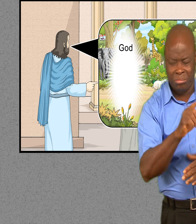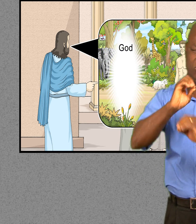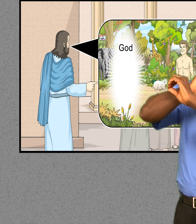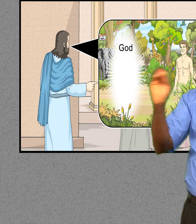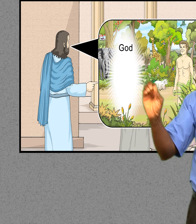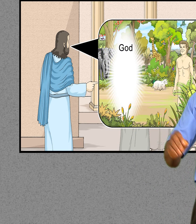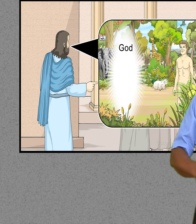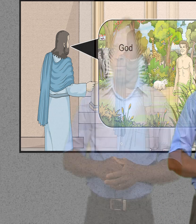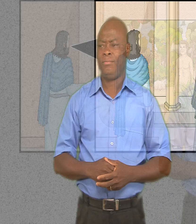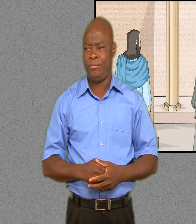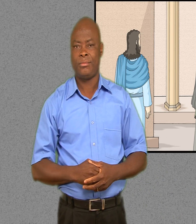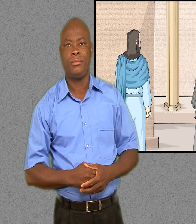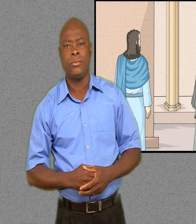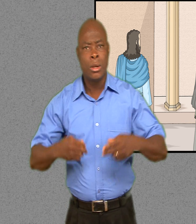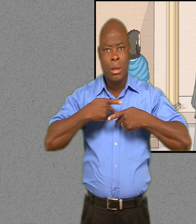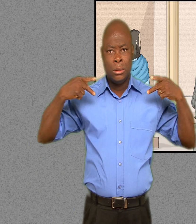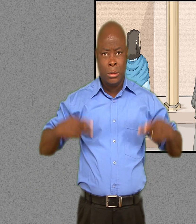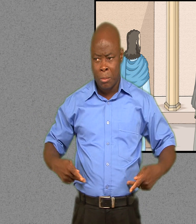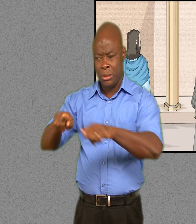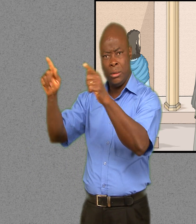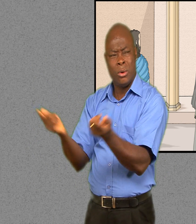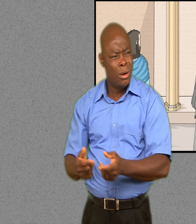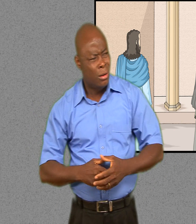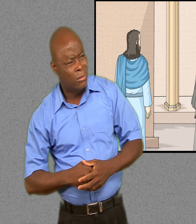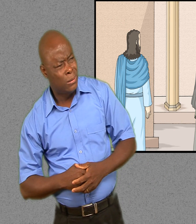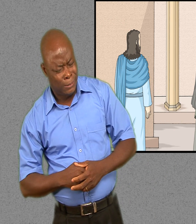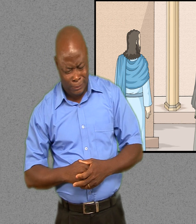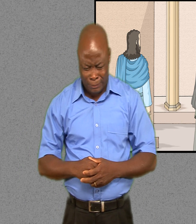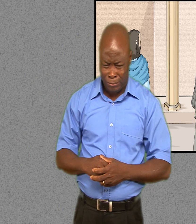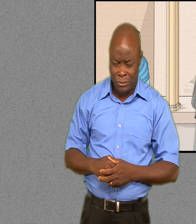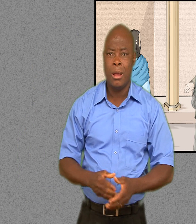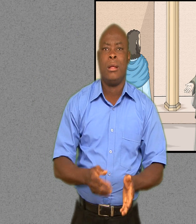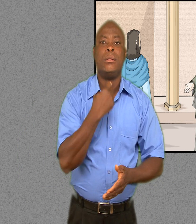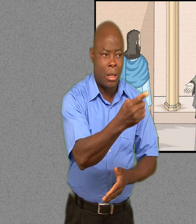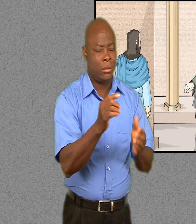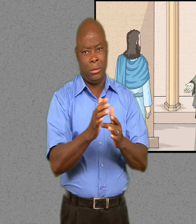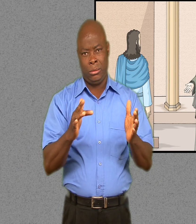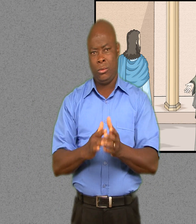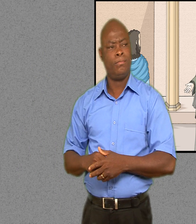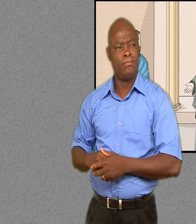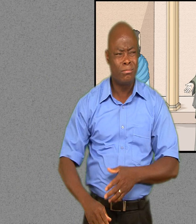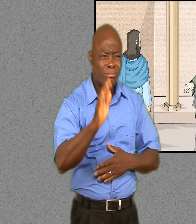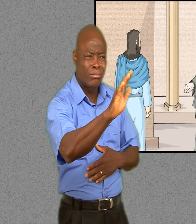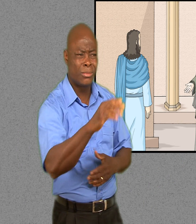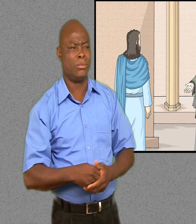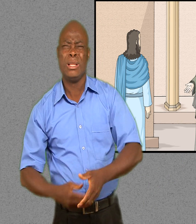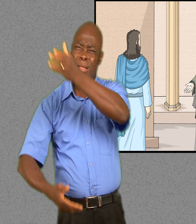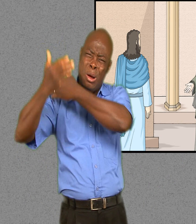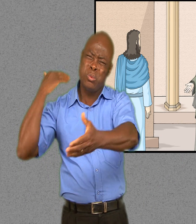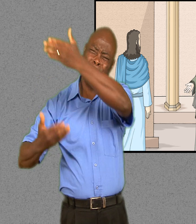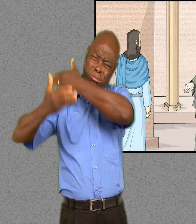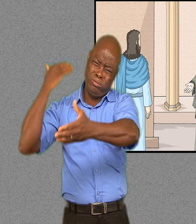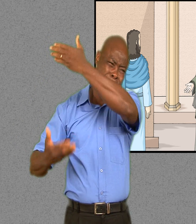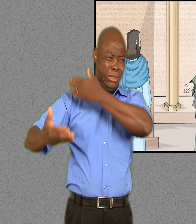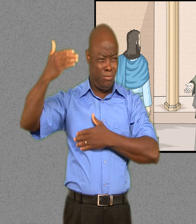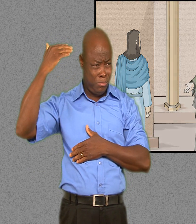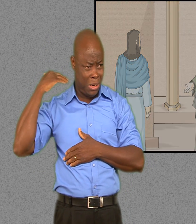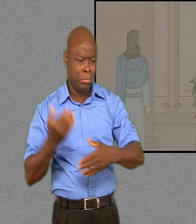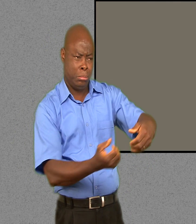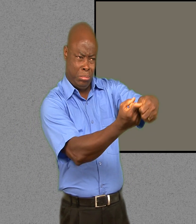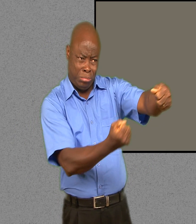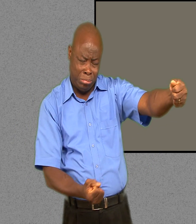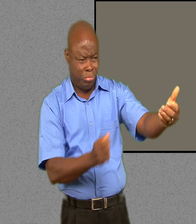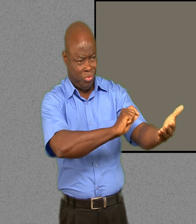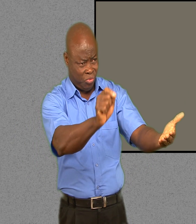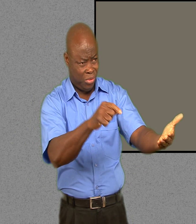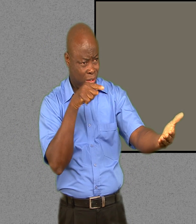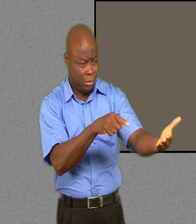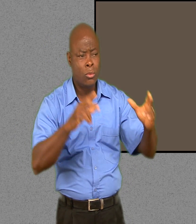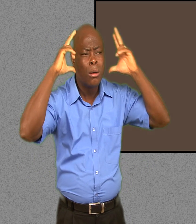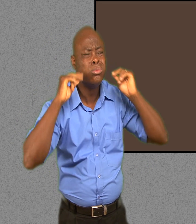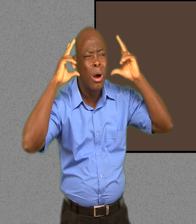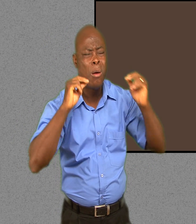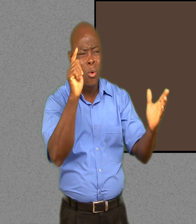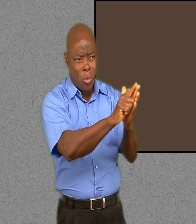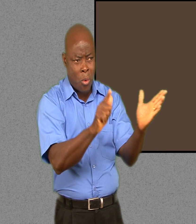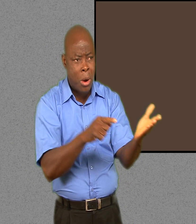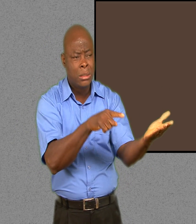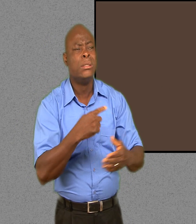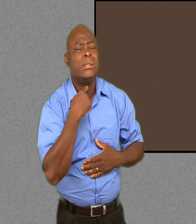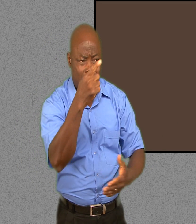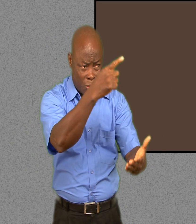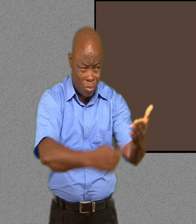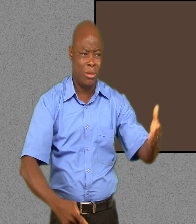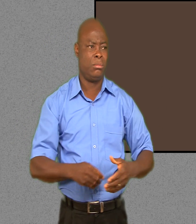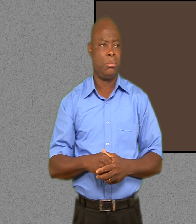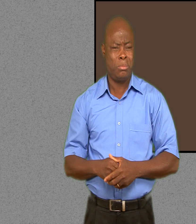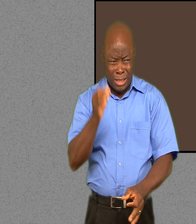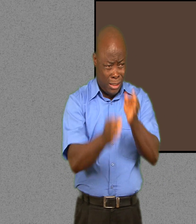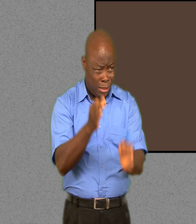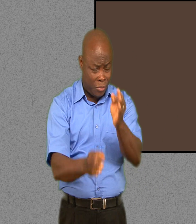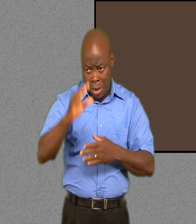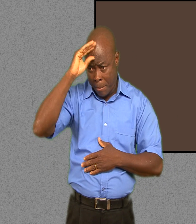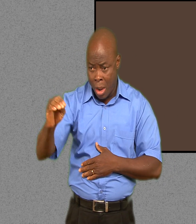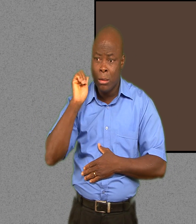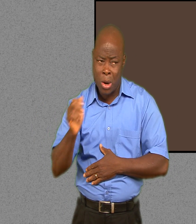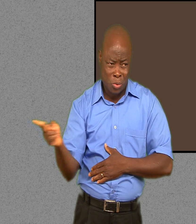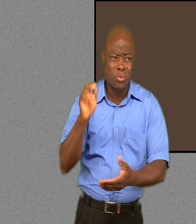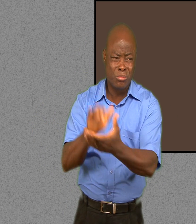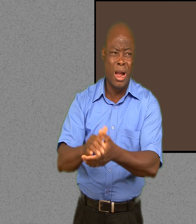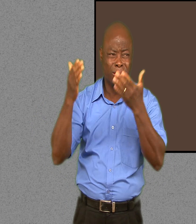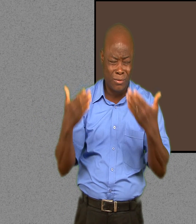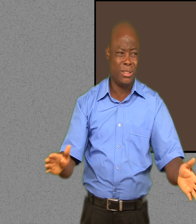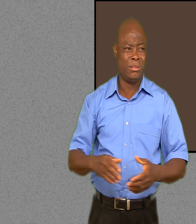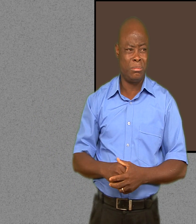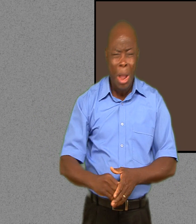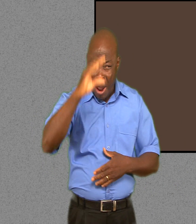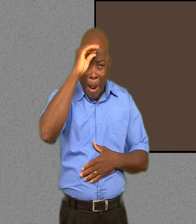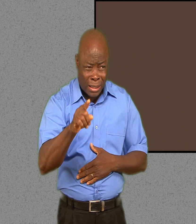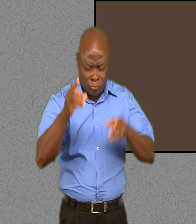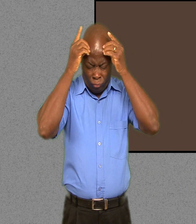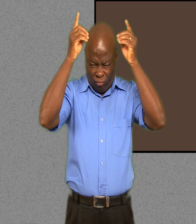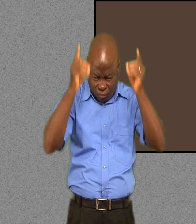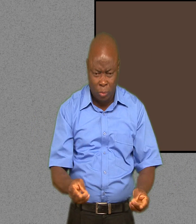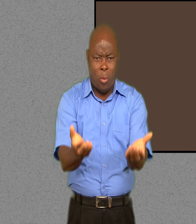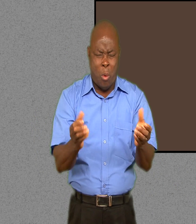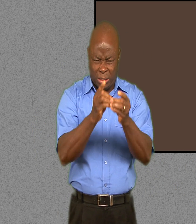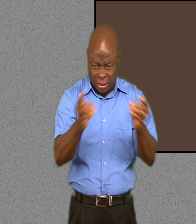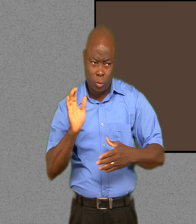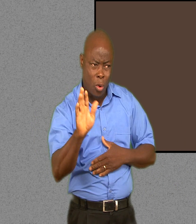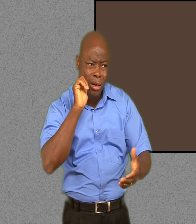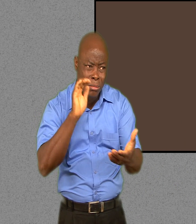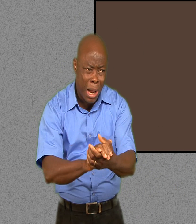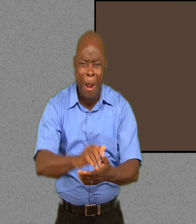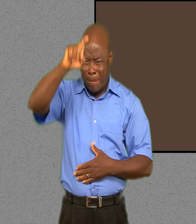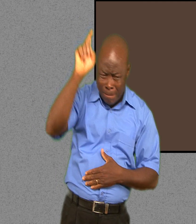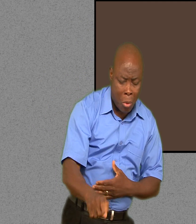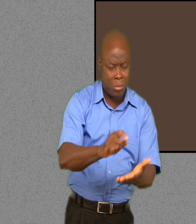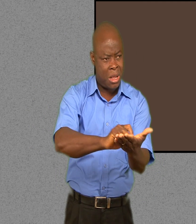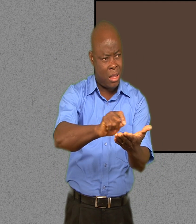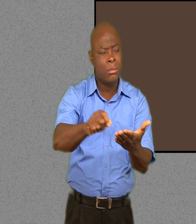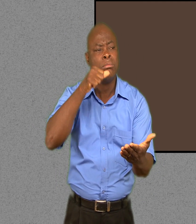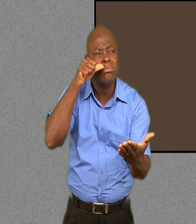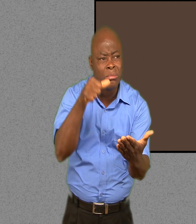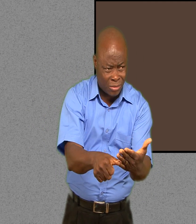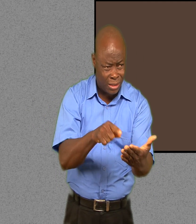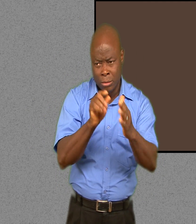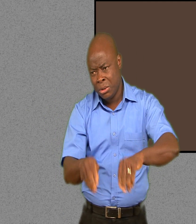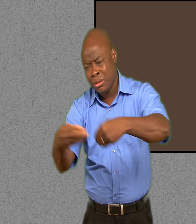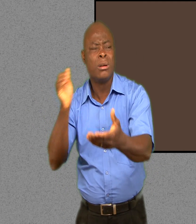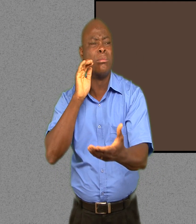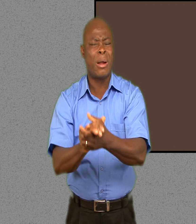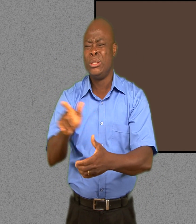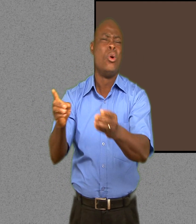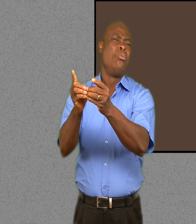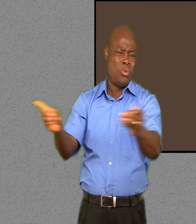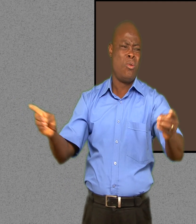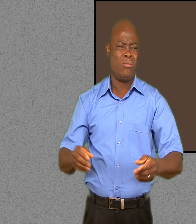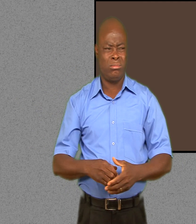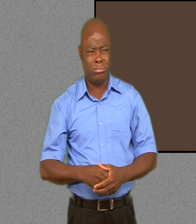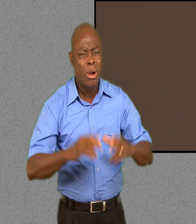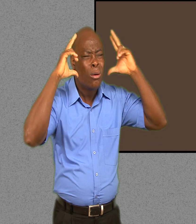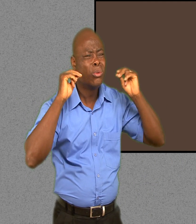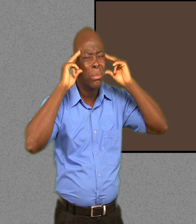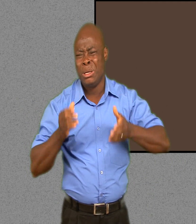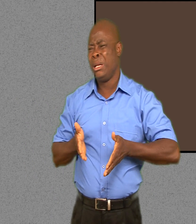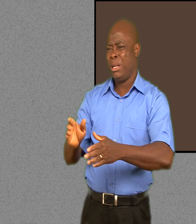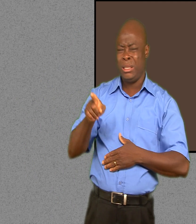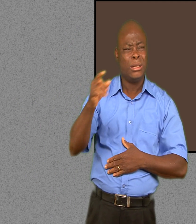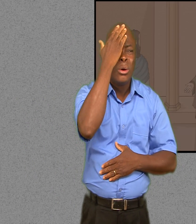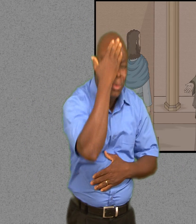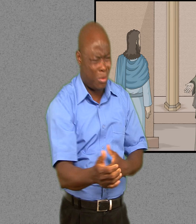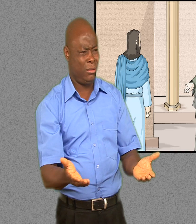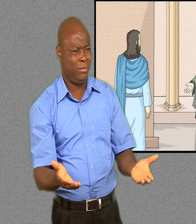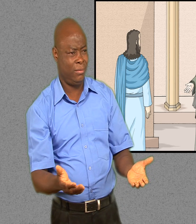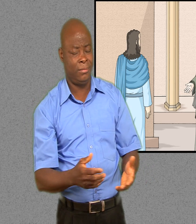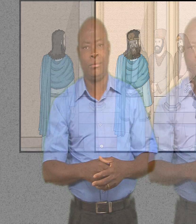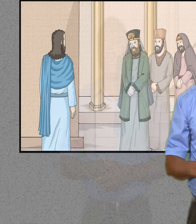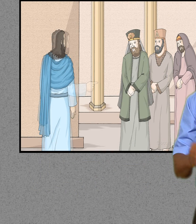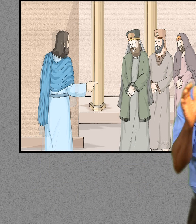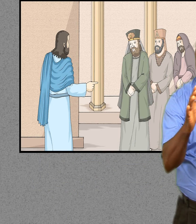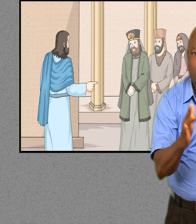“Why then,” they asked, “did Moses order a man to give his wife a certificate of divorce and send her away?”